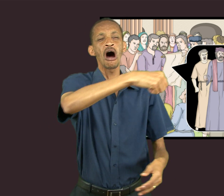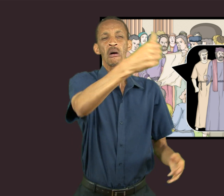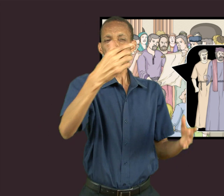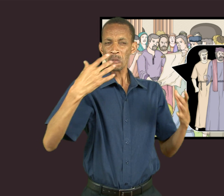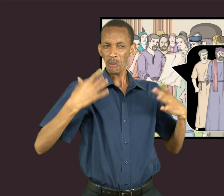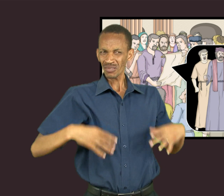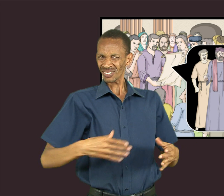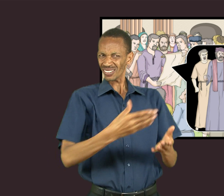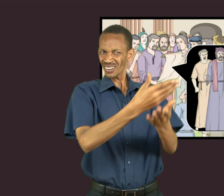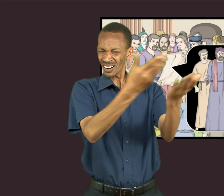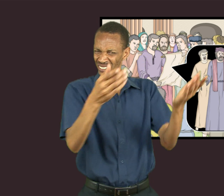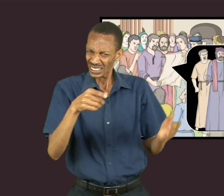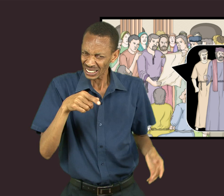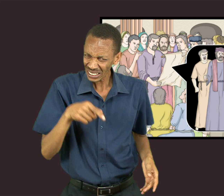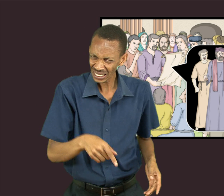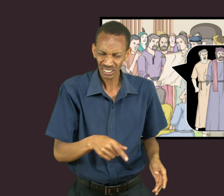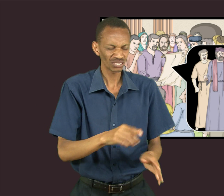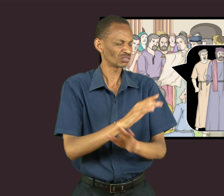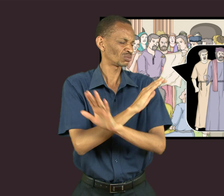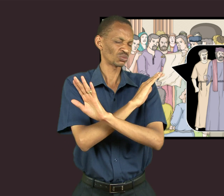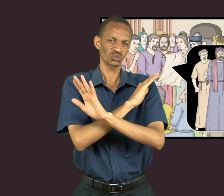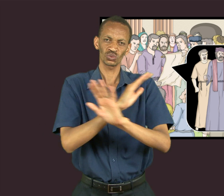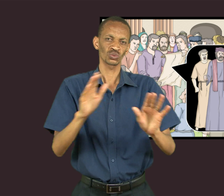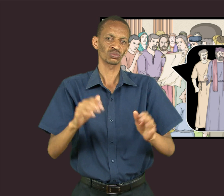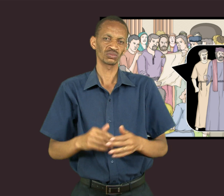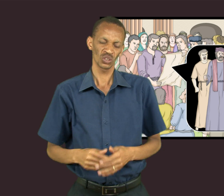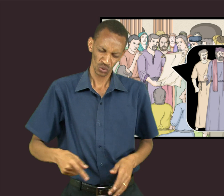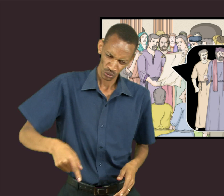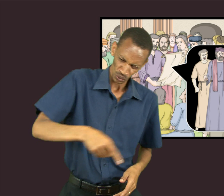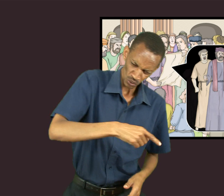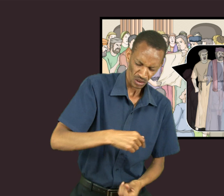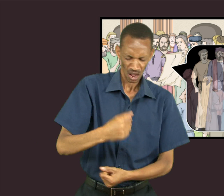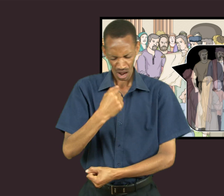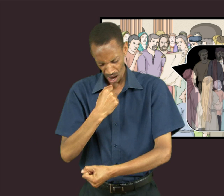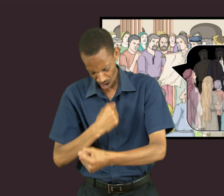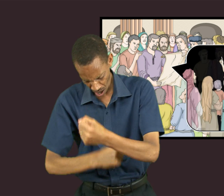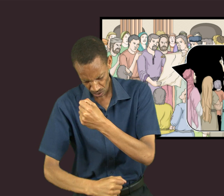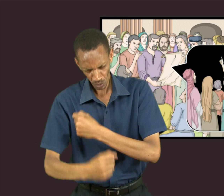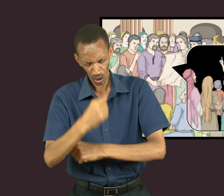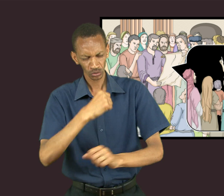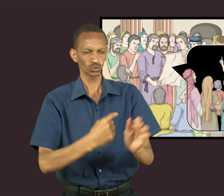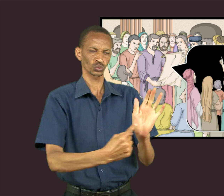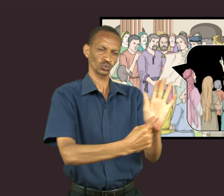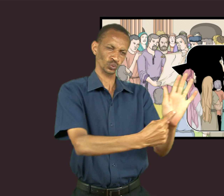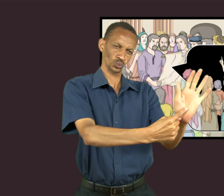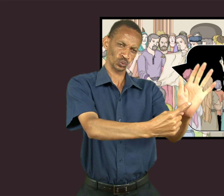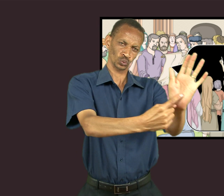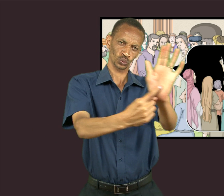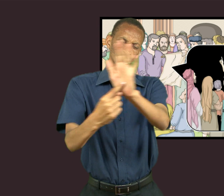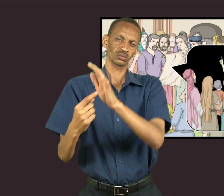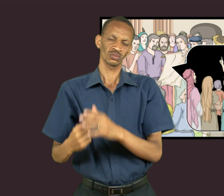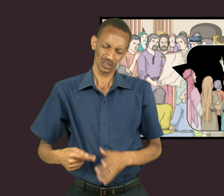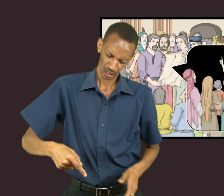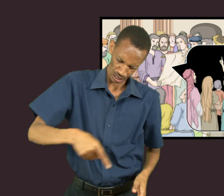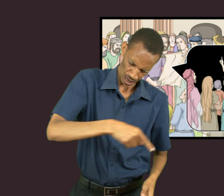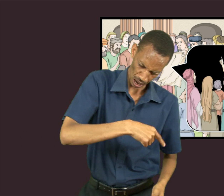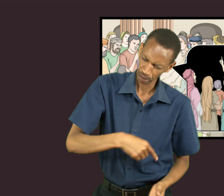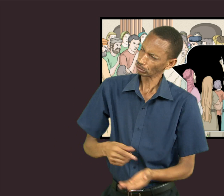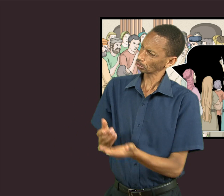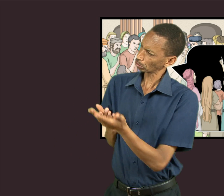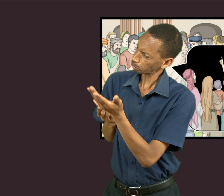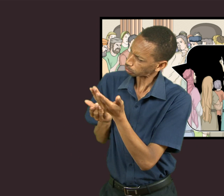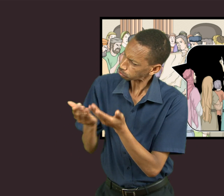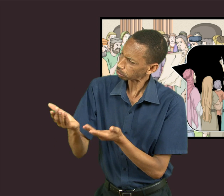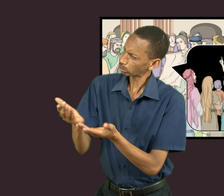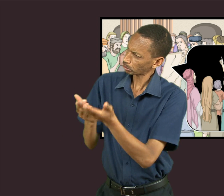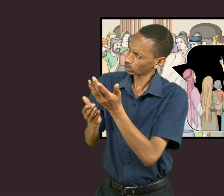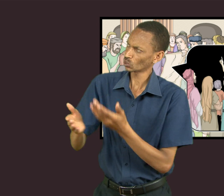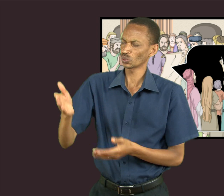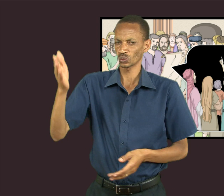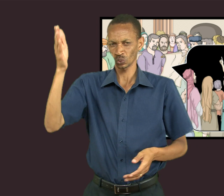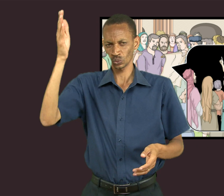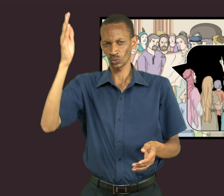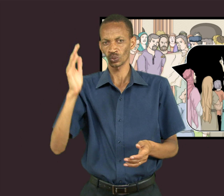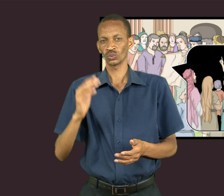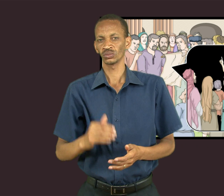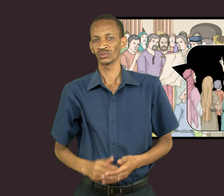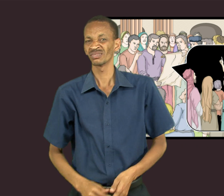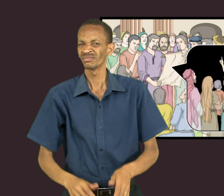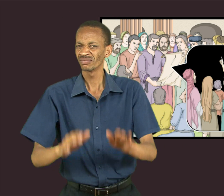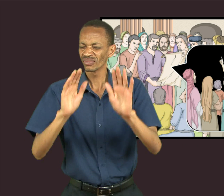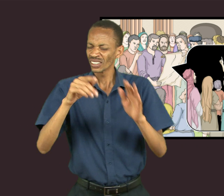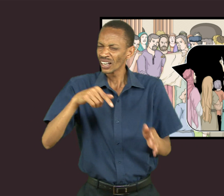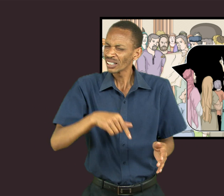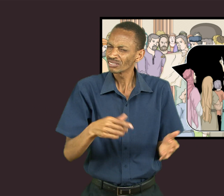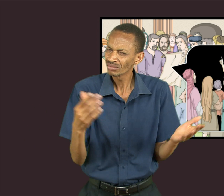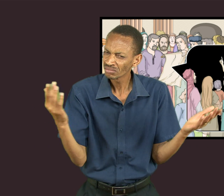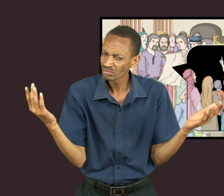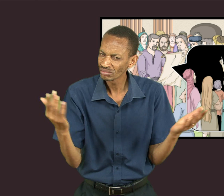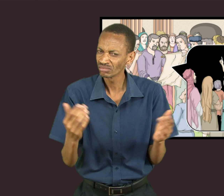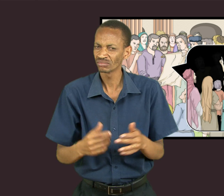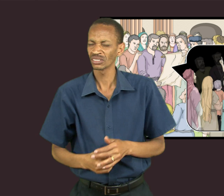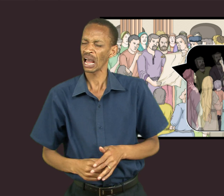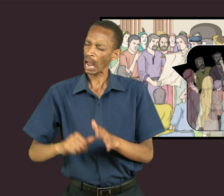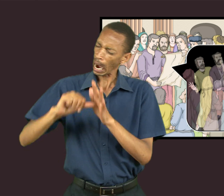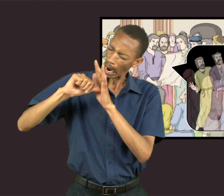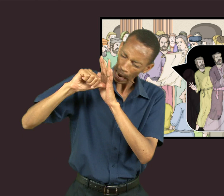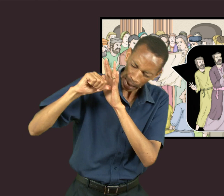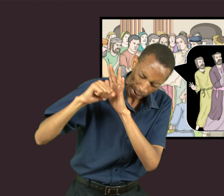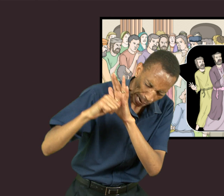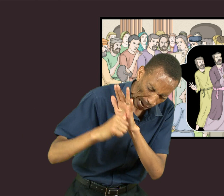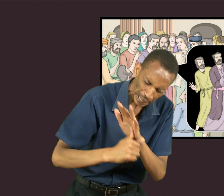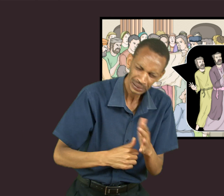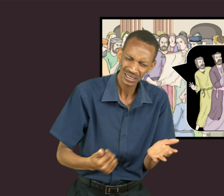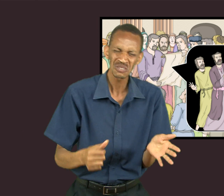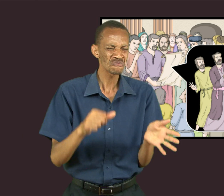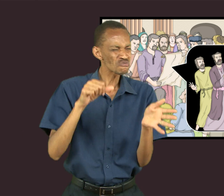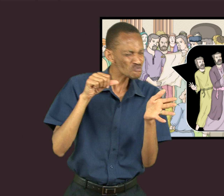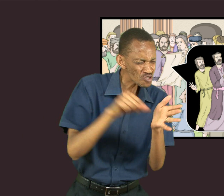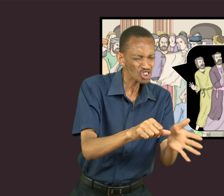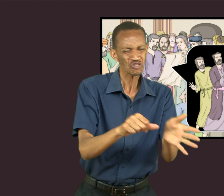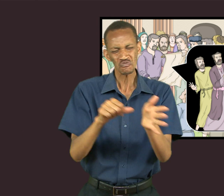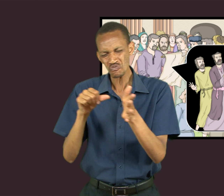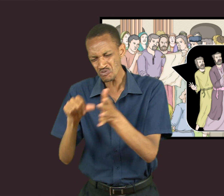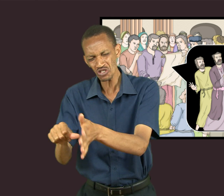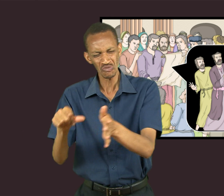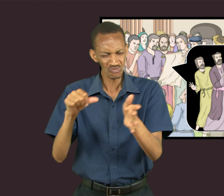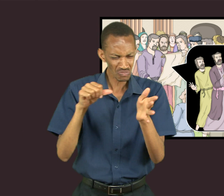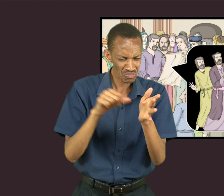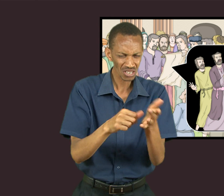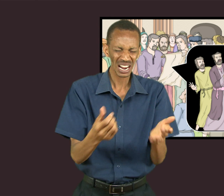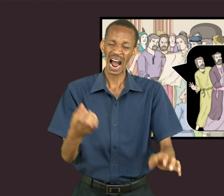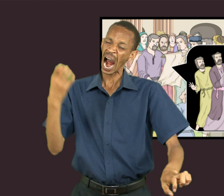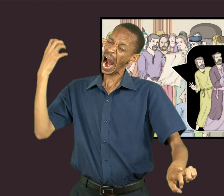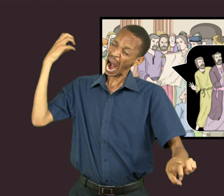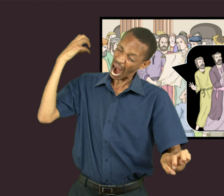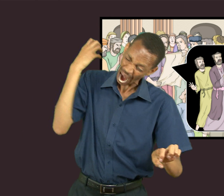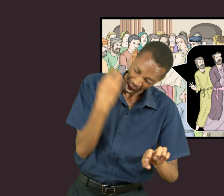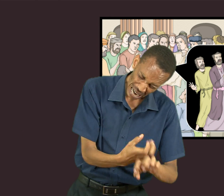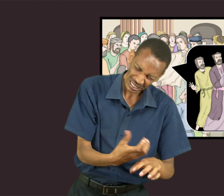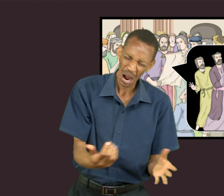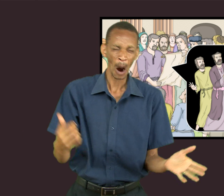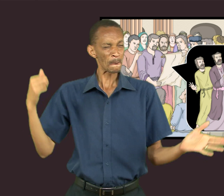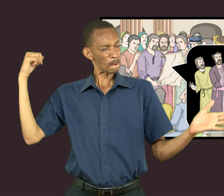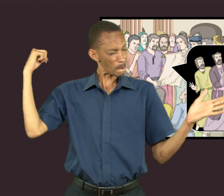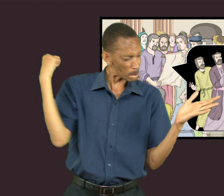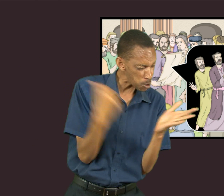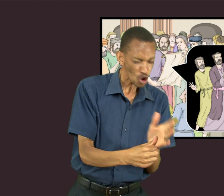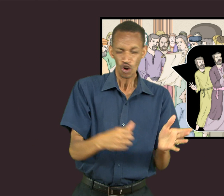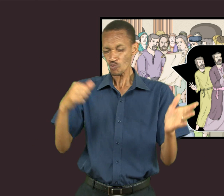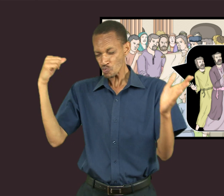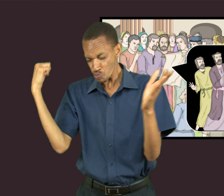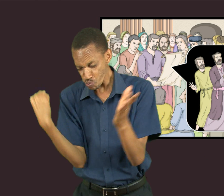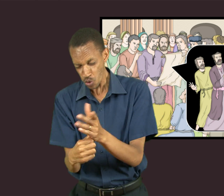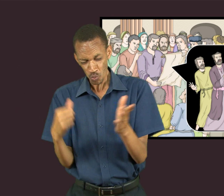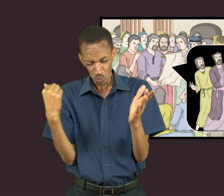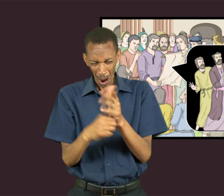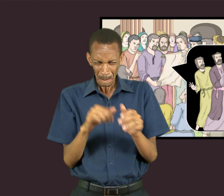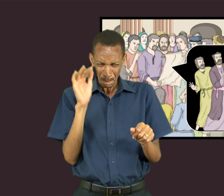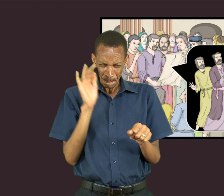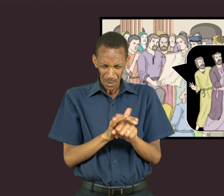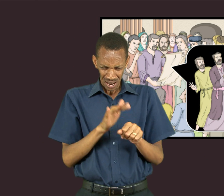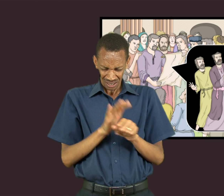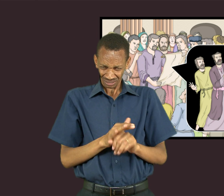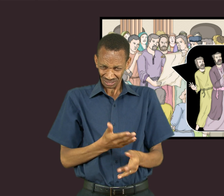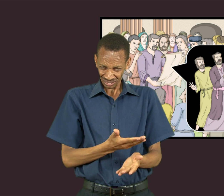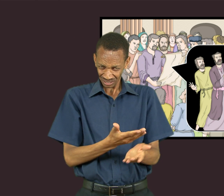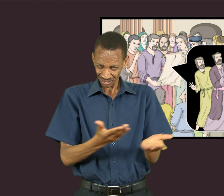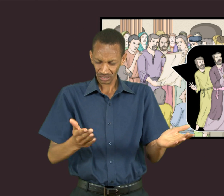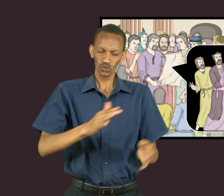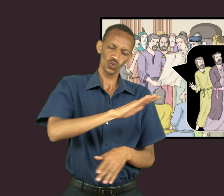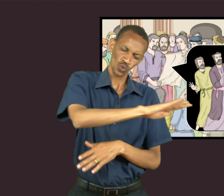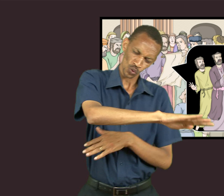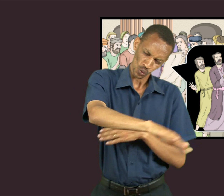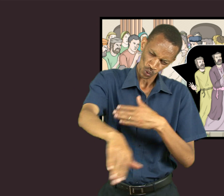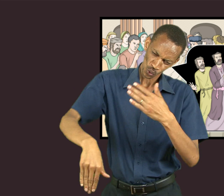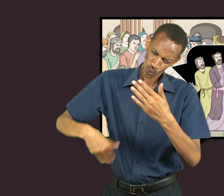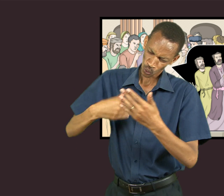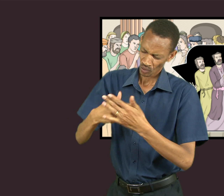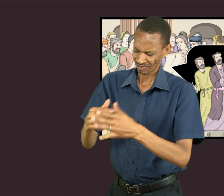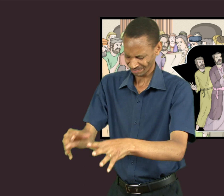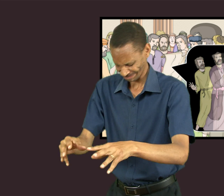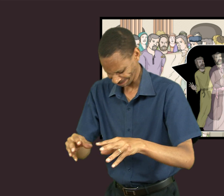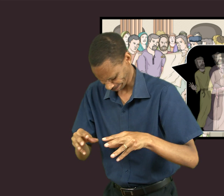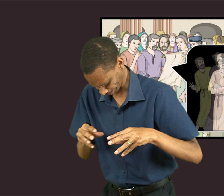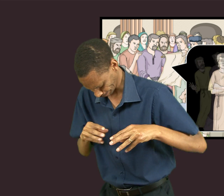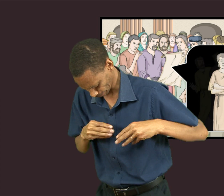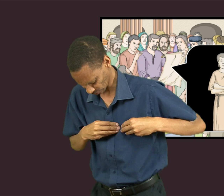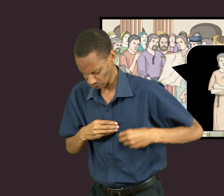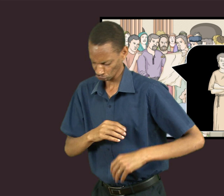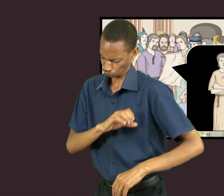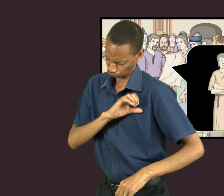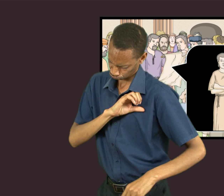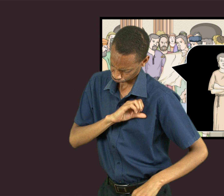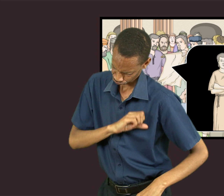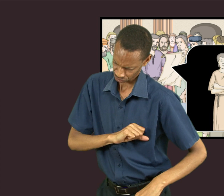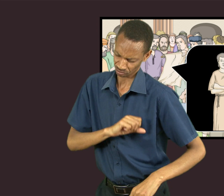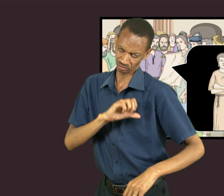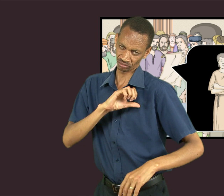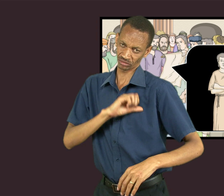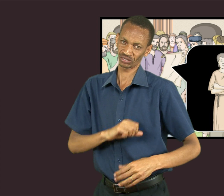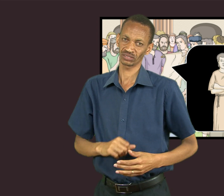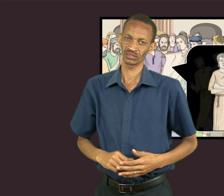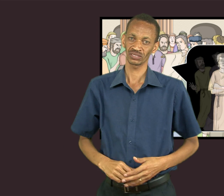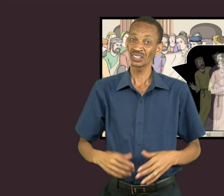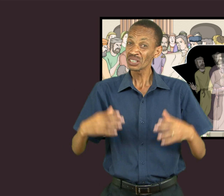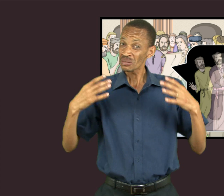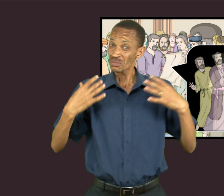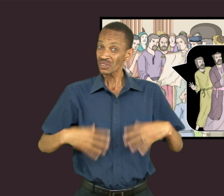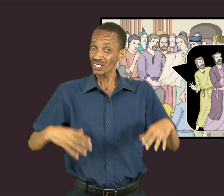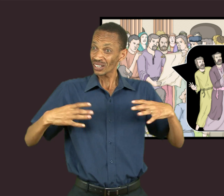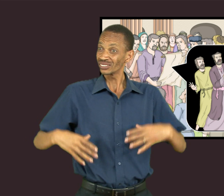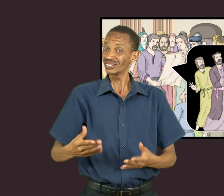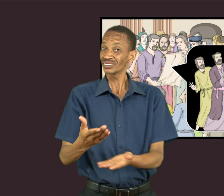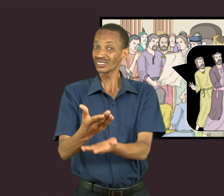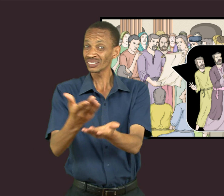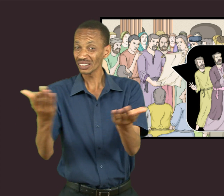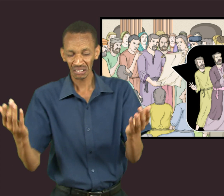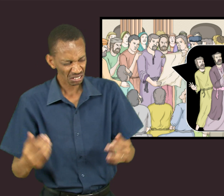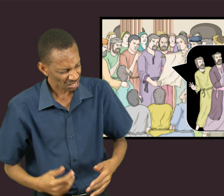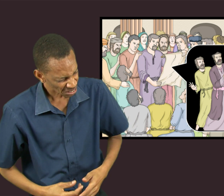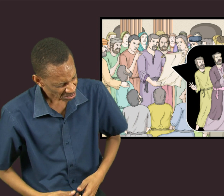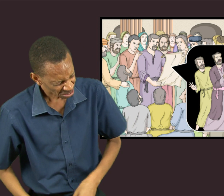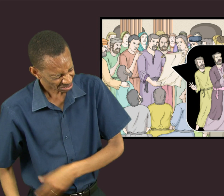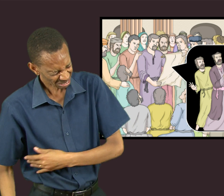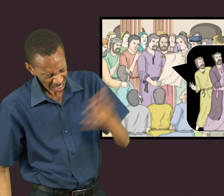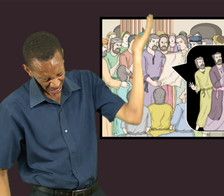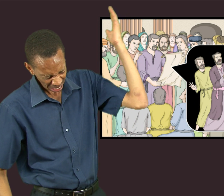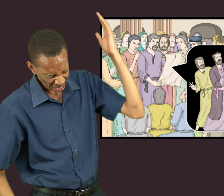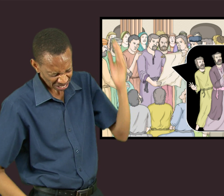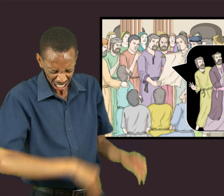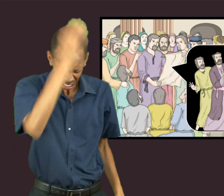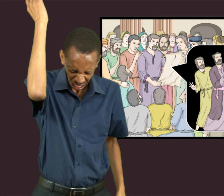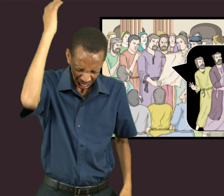Rather, as servants of God we commend ourselves in every way: in great endurance;